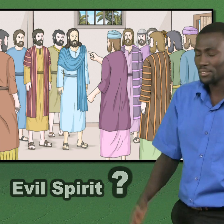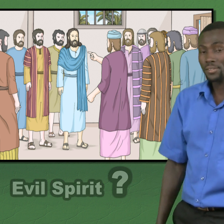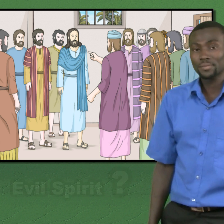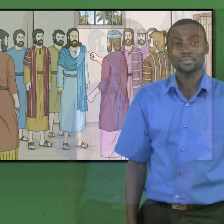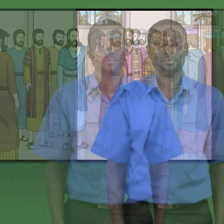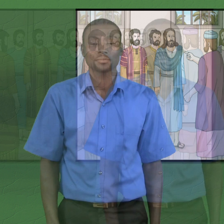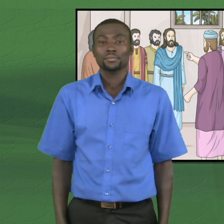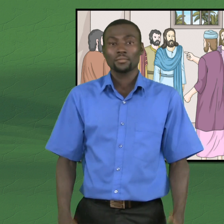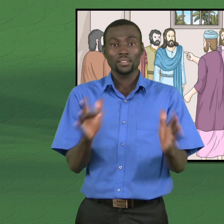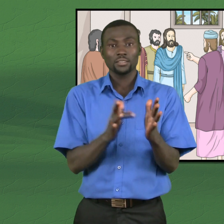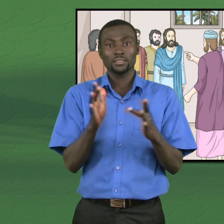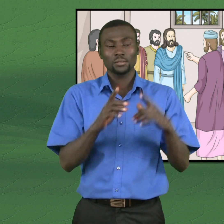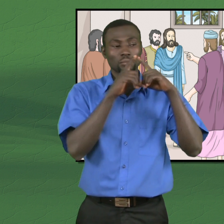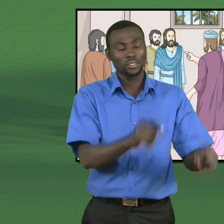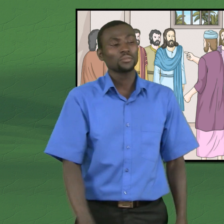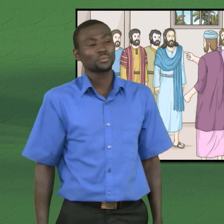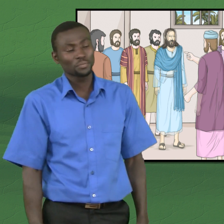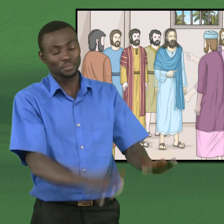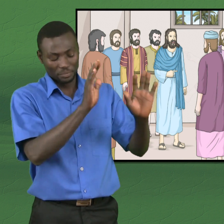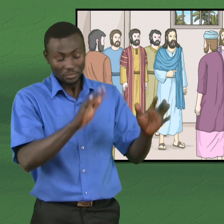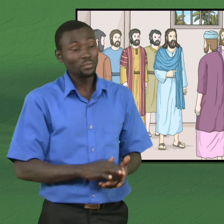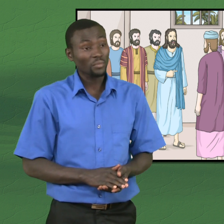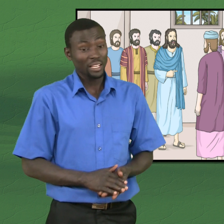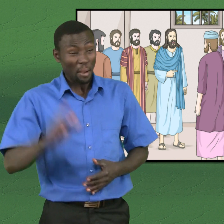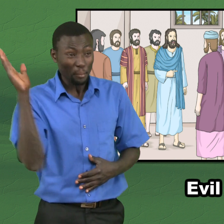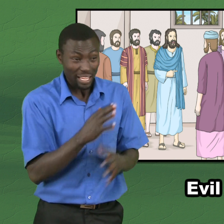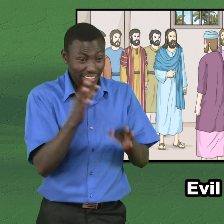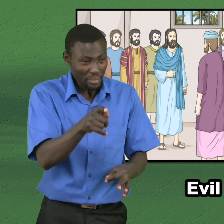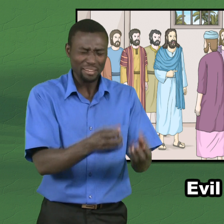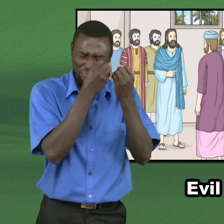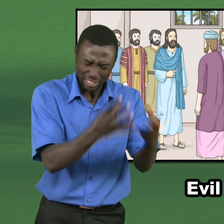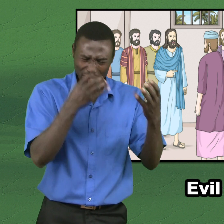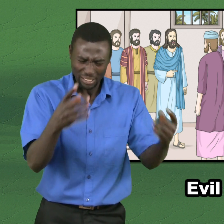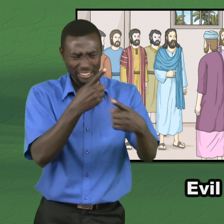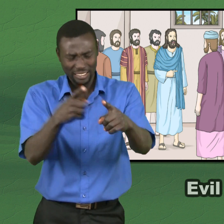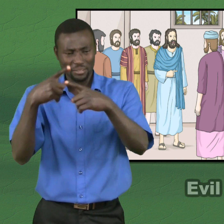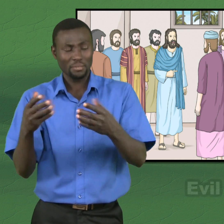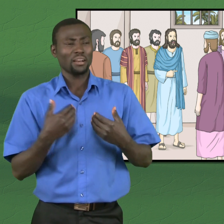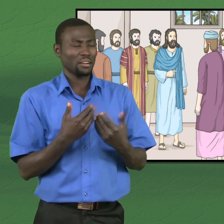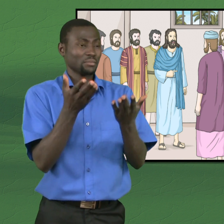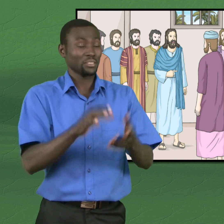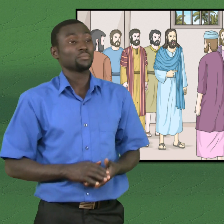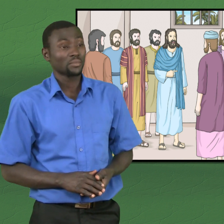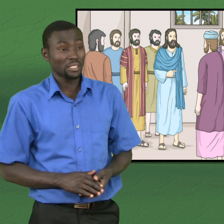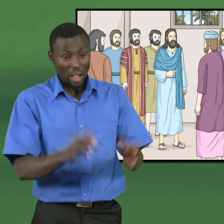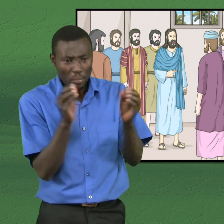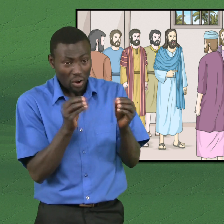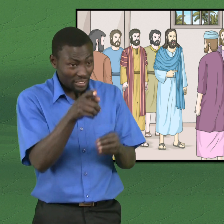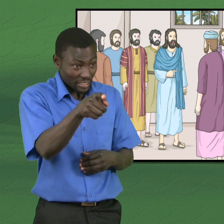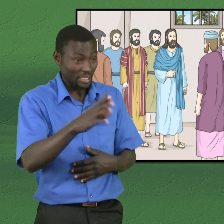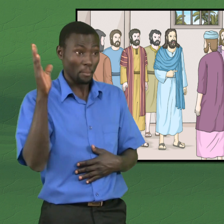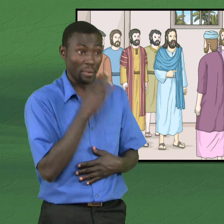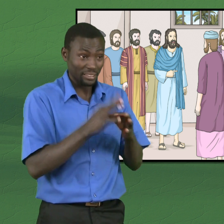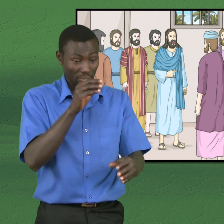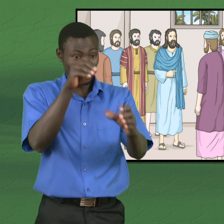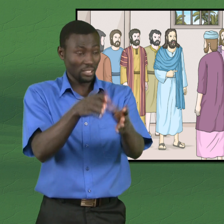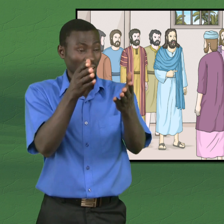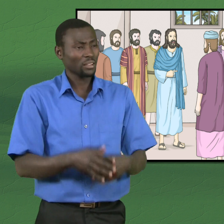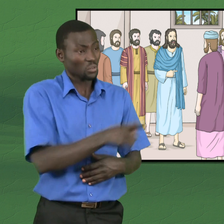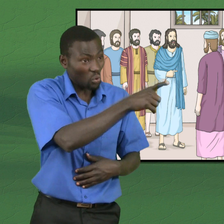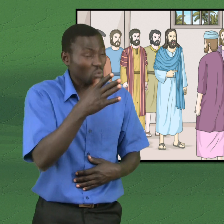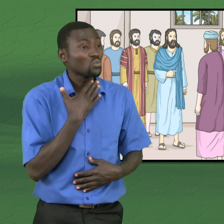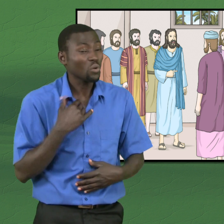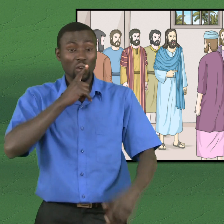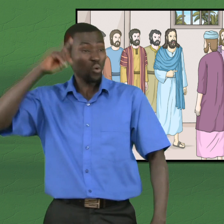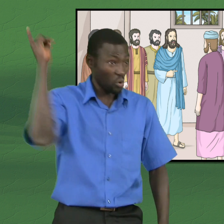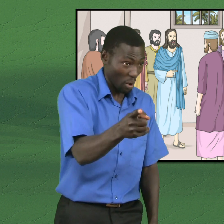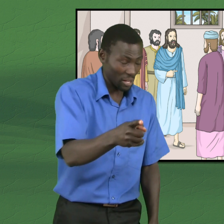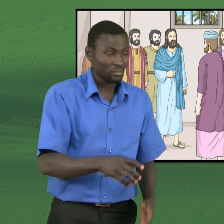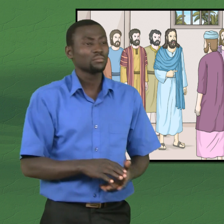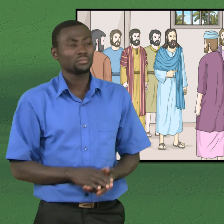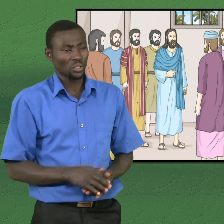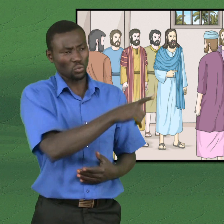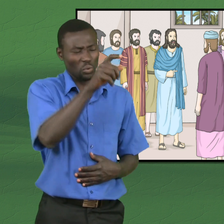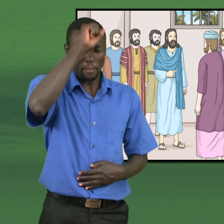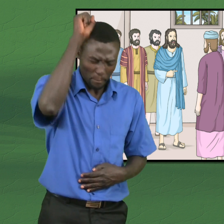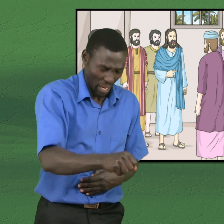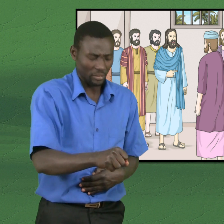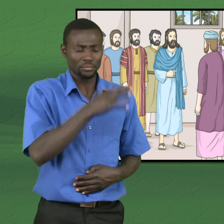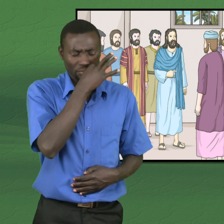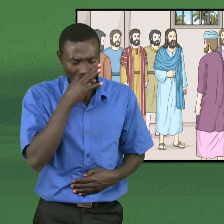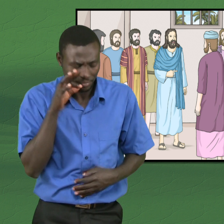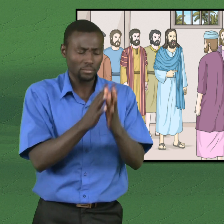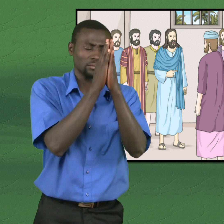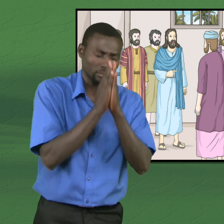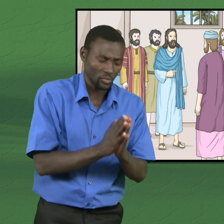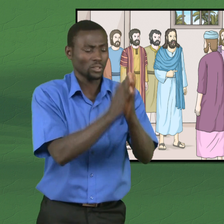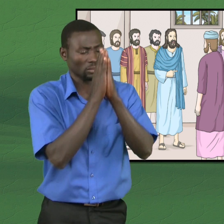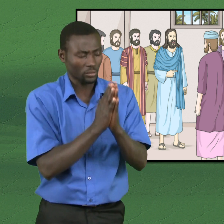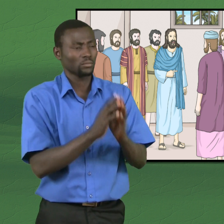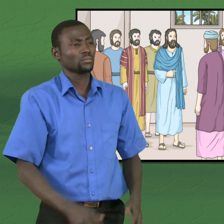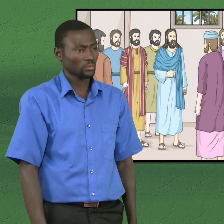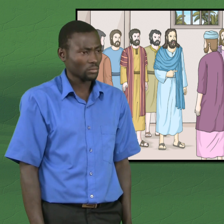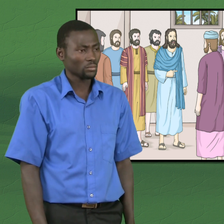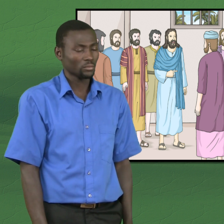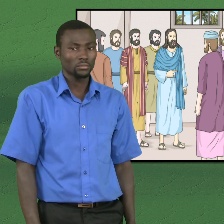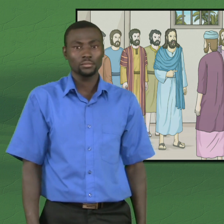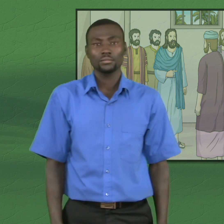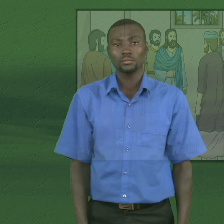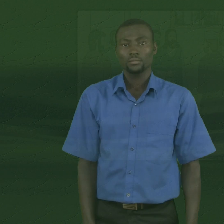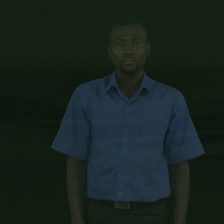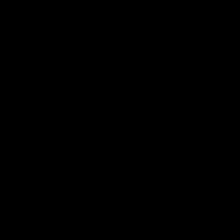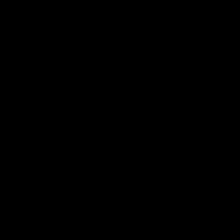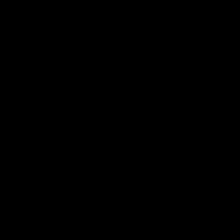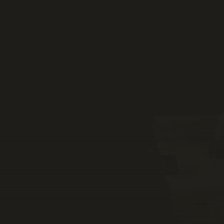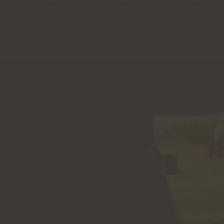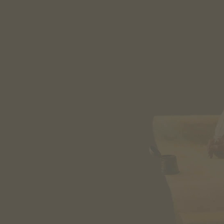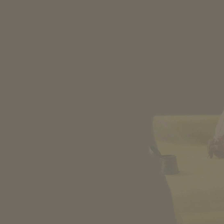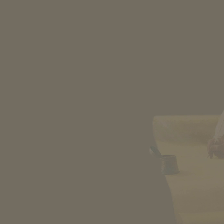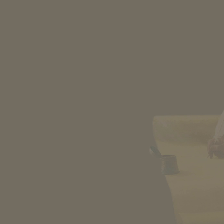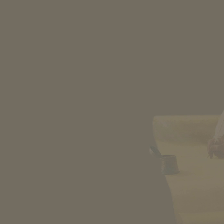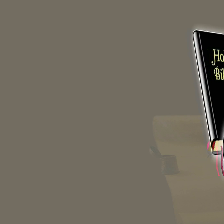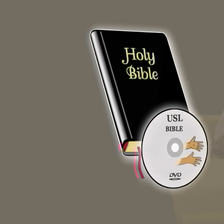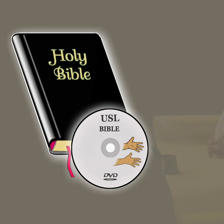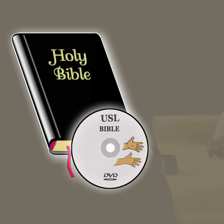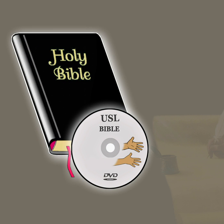Jesus answered, “This kind cannot come out, except by prayer.”